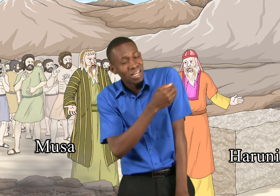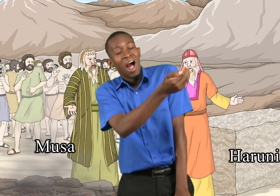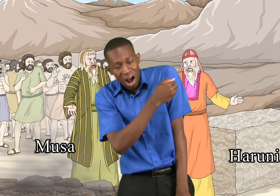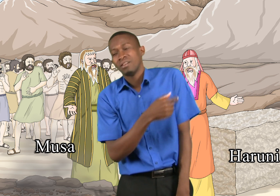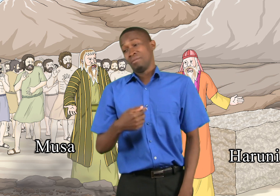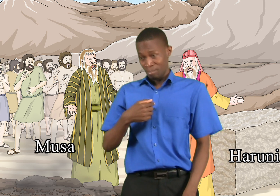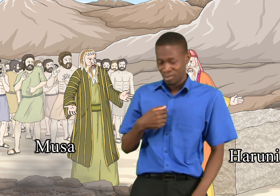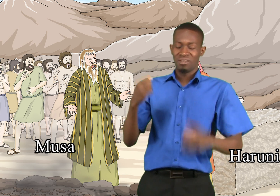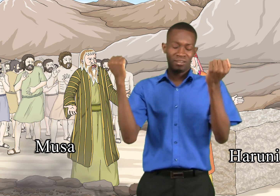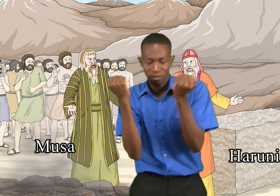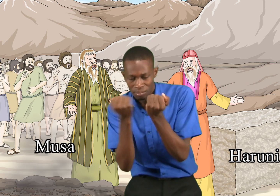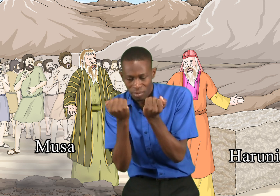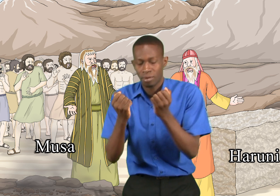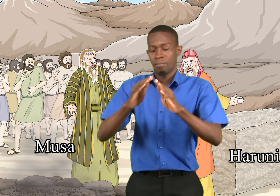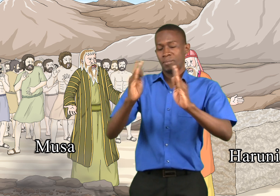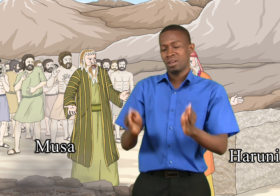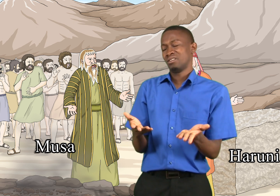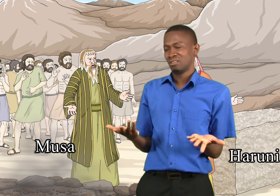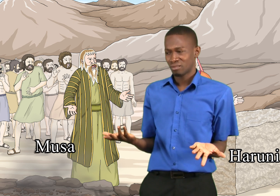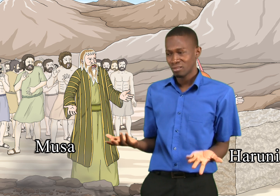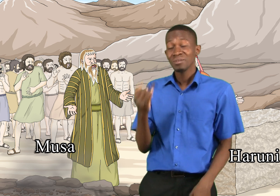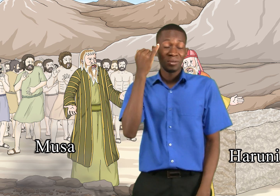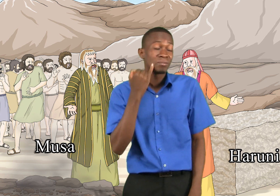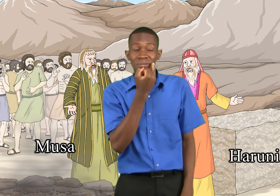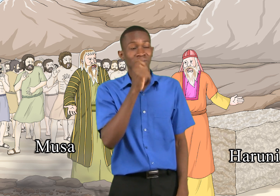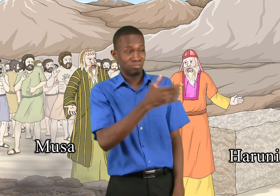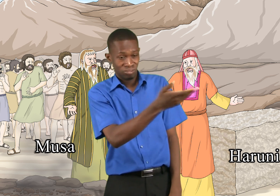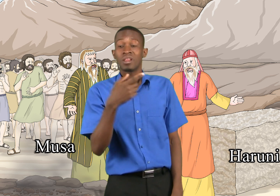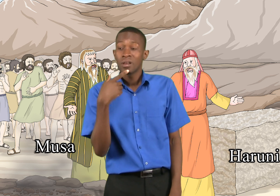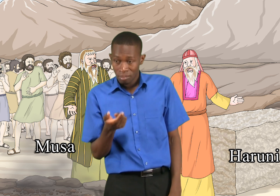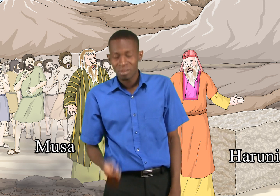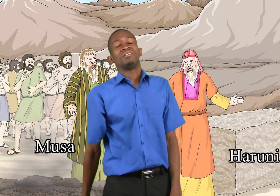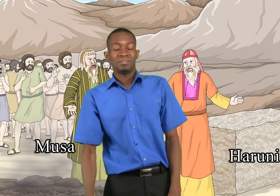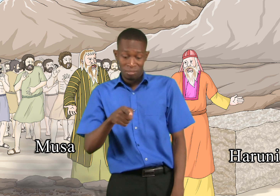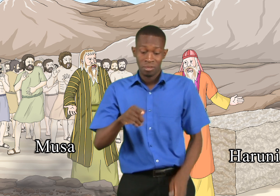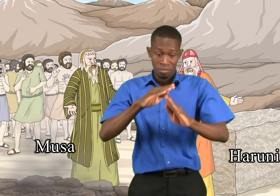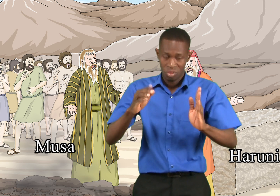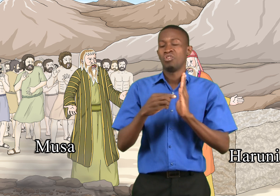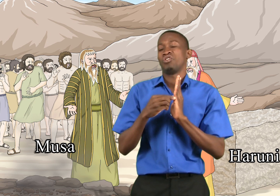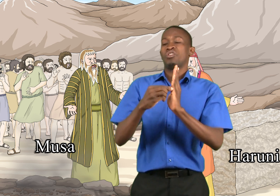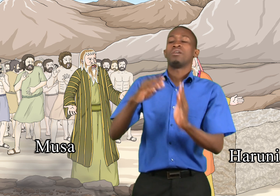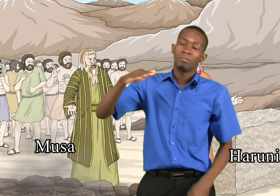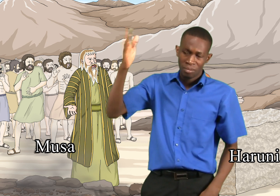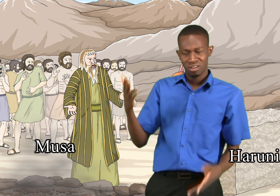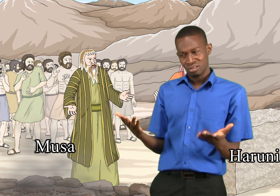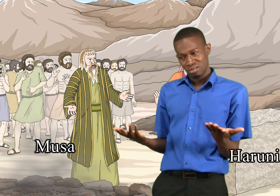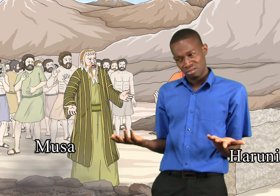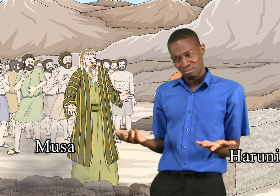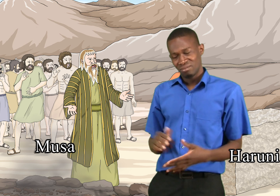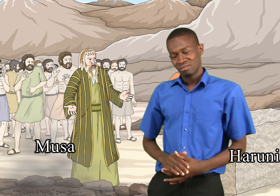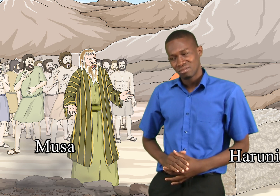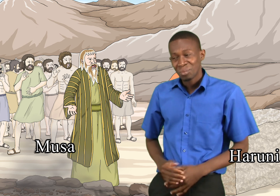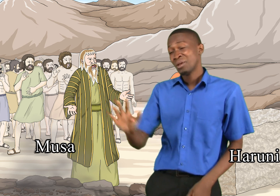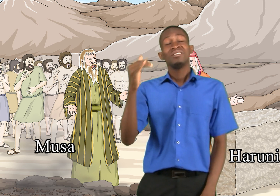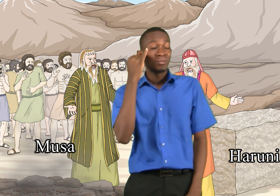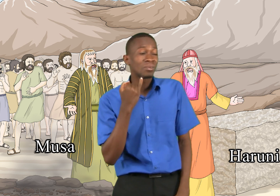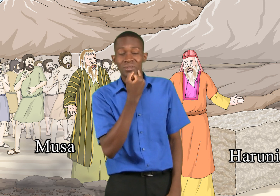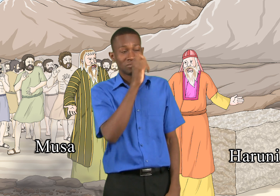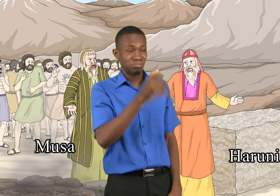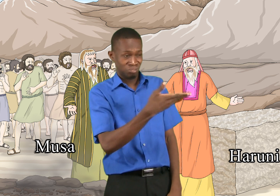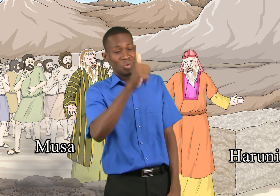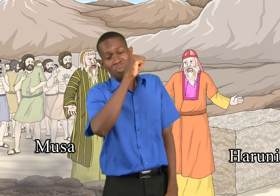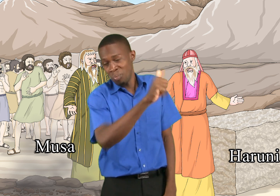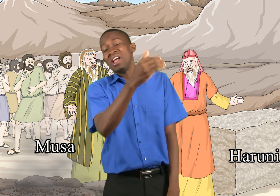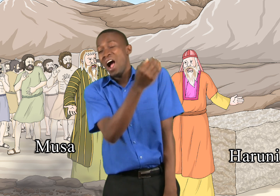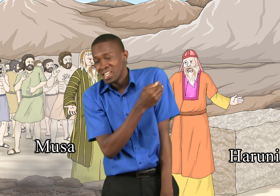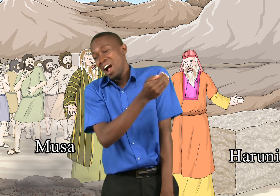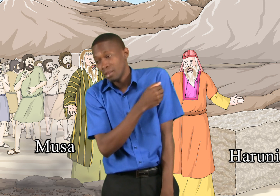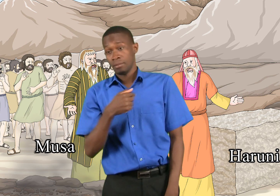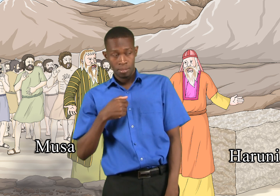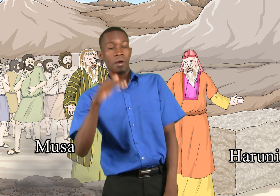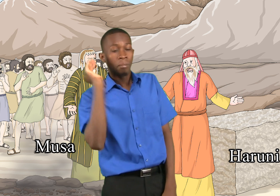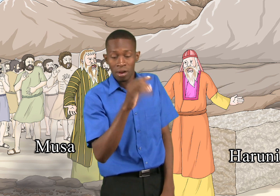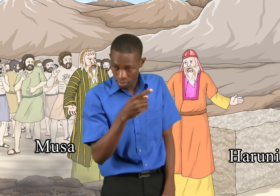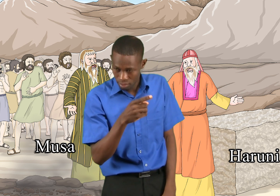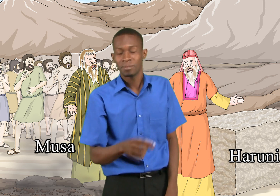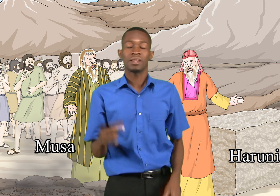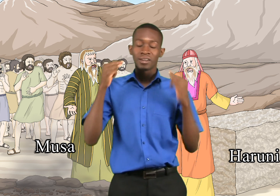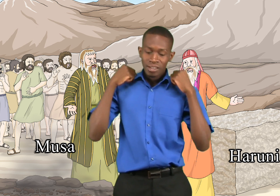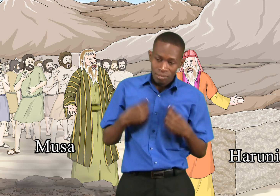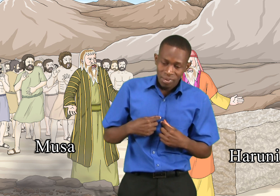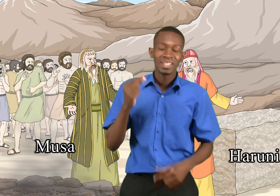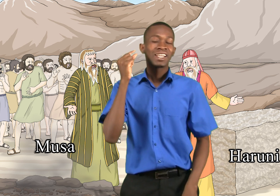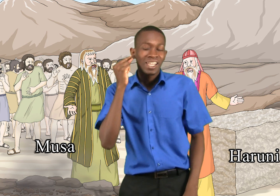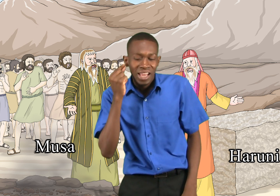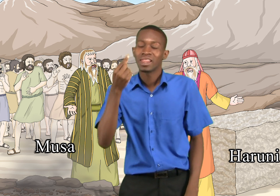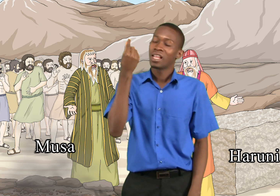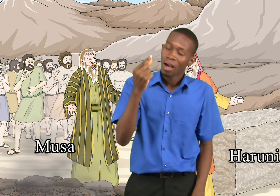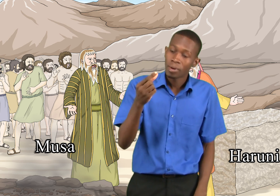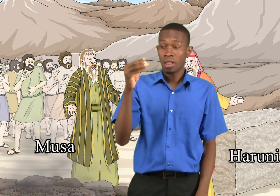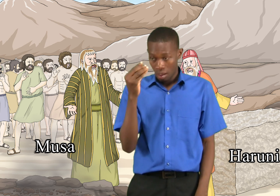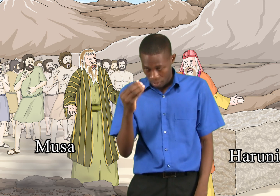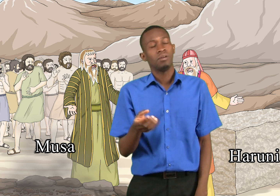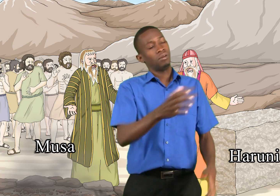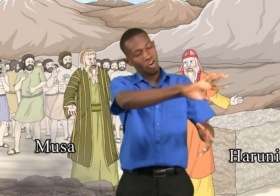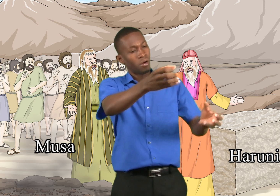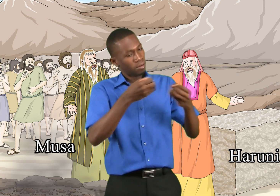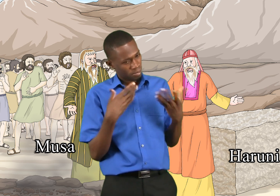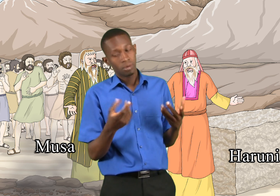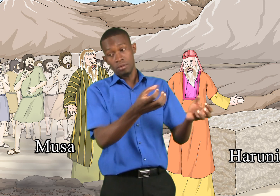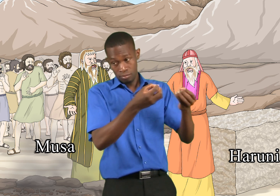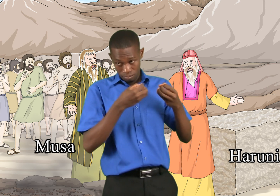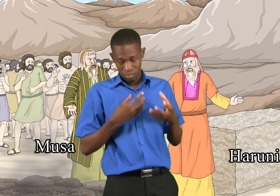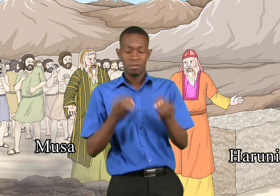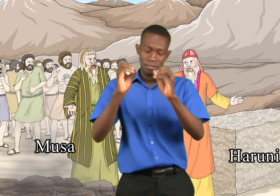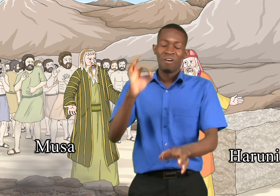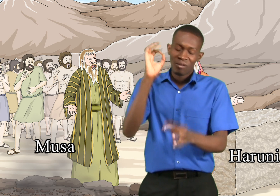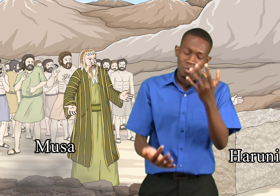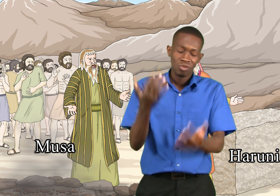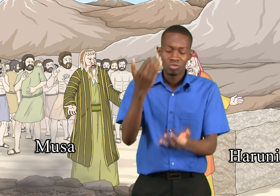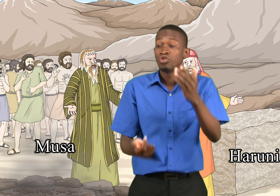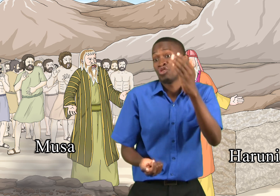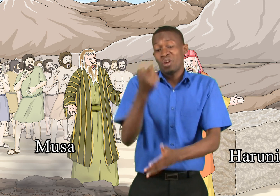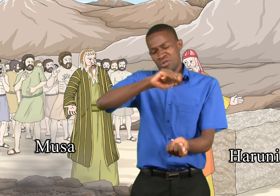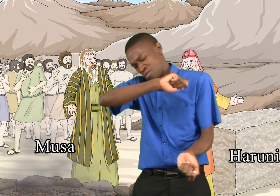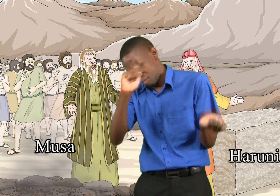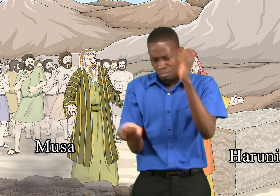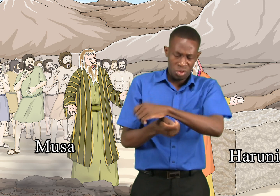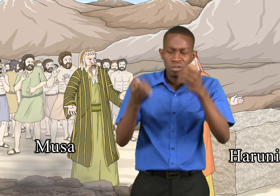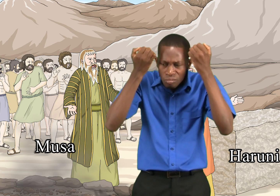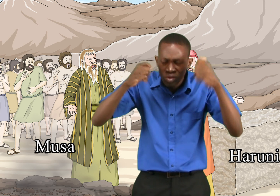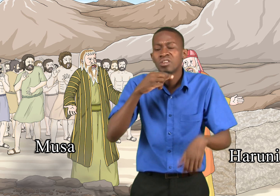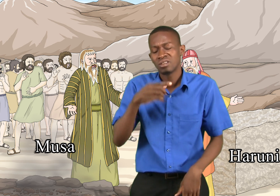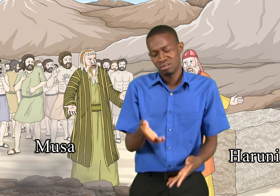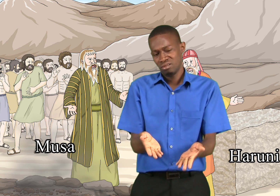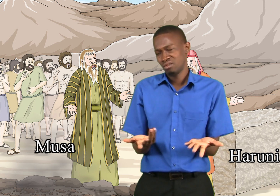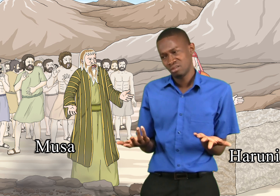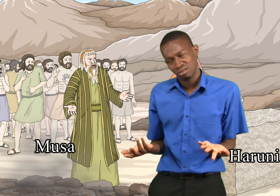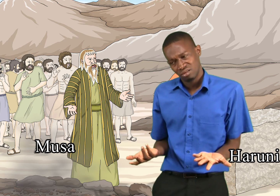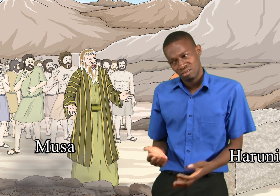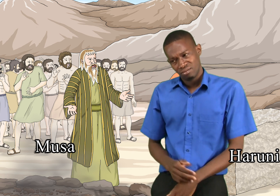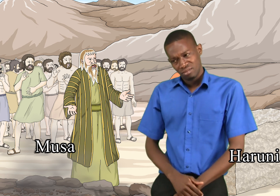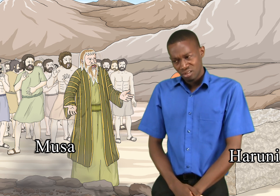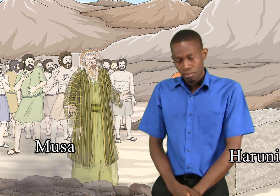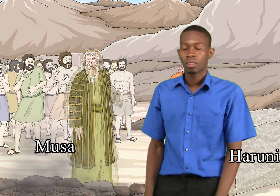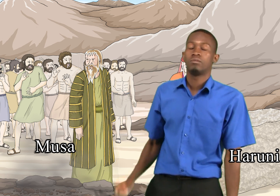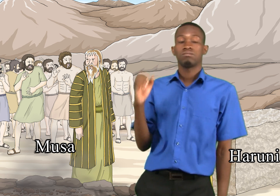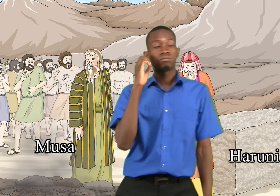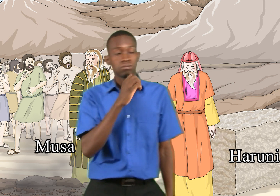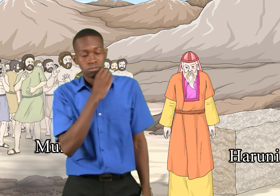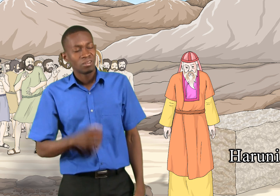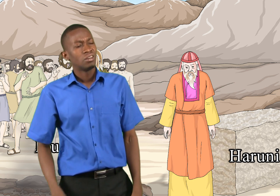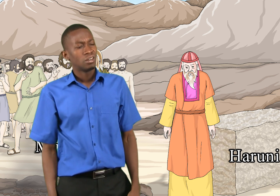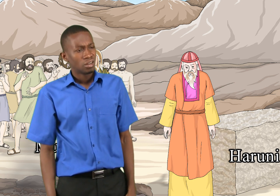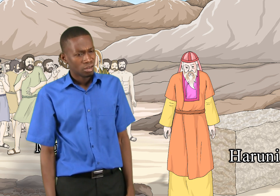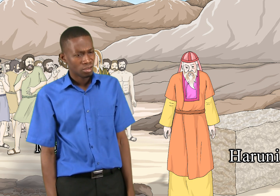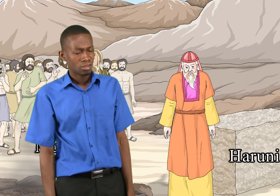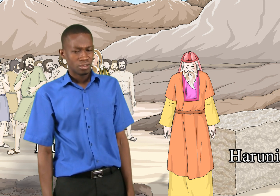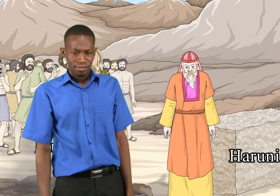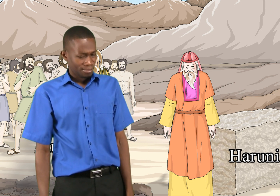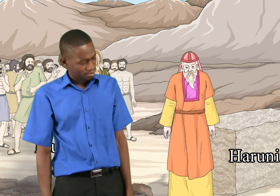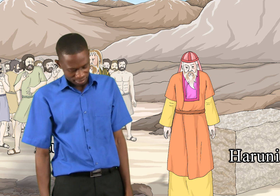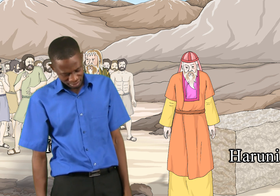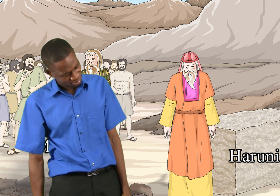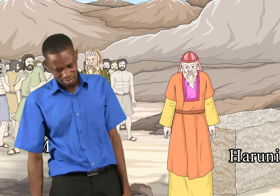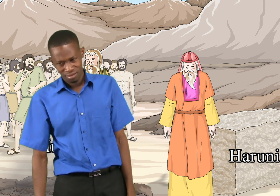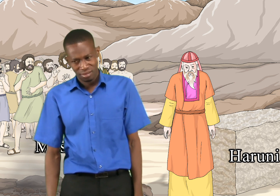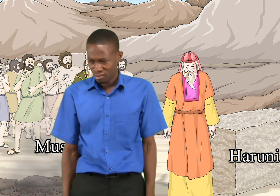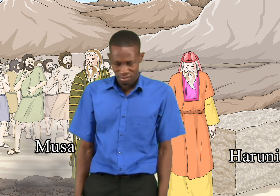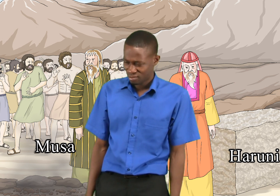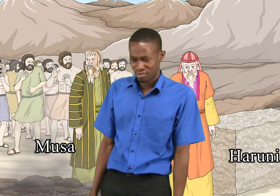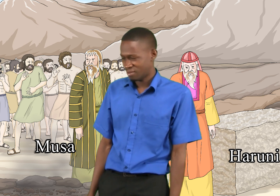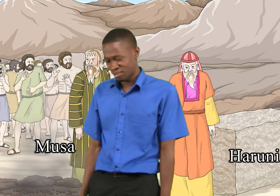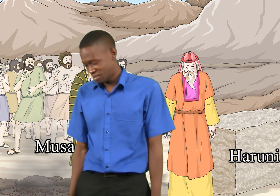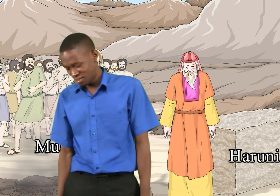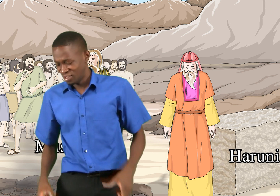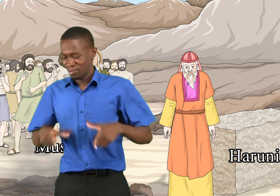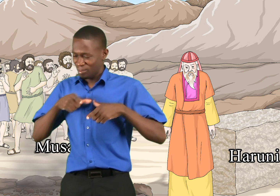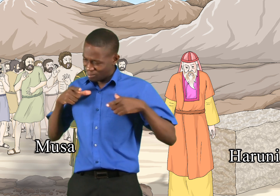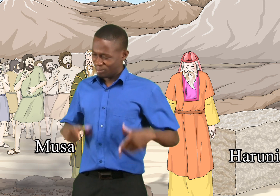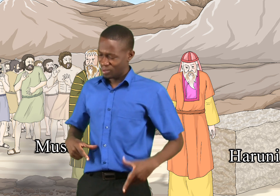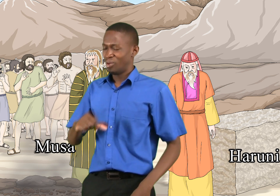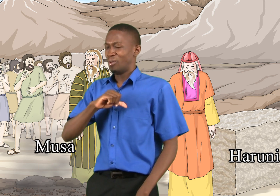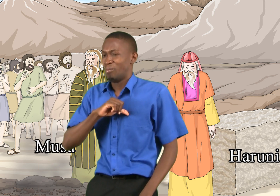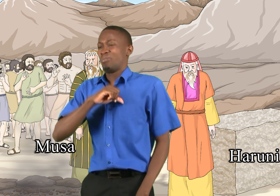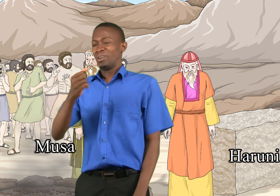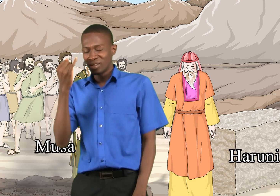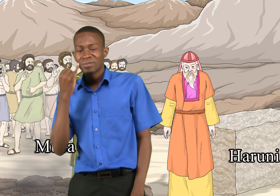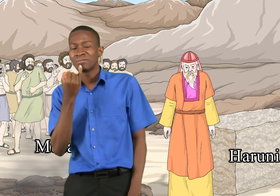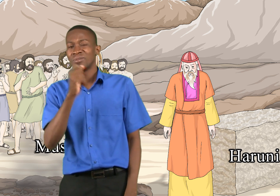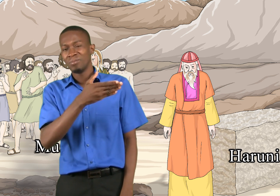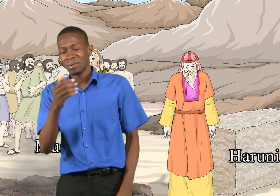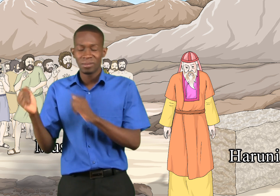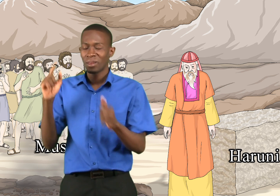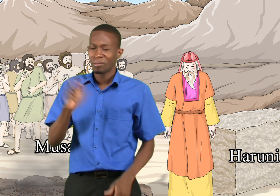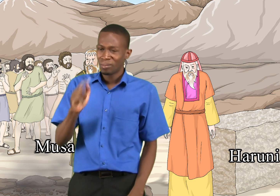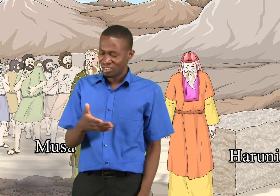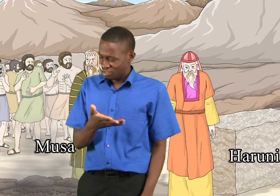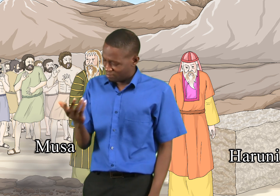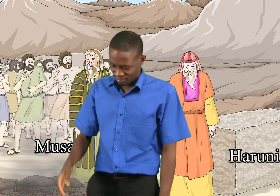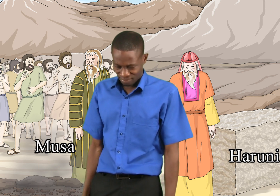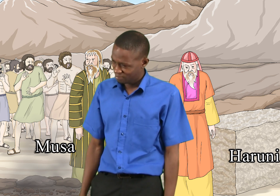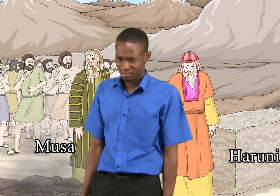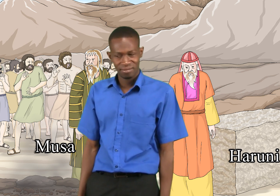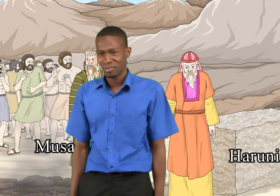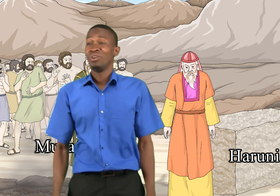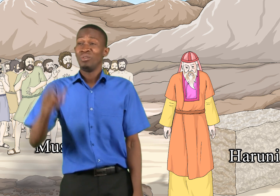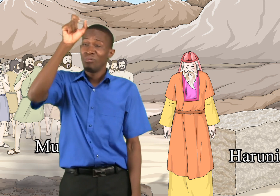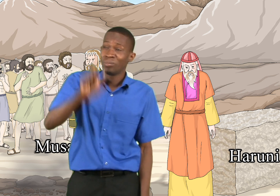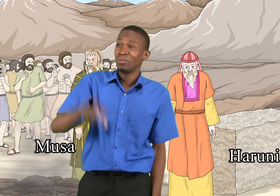As for this Moses who brought us up out of the land of Egypt, we do not know what has happened to him!’ So I said to them, ‘Whoever has gold, let him take it off,’ and they gave it to me. And when I threw it into the fire, out came this calf!”